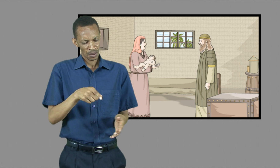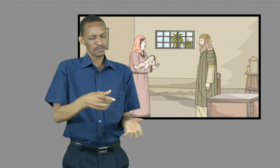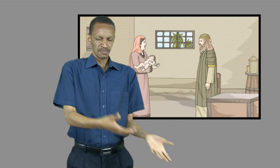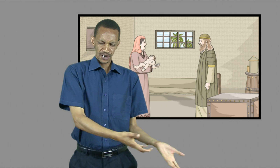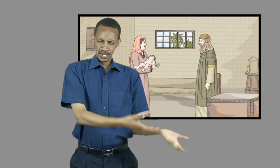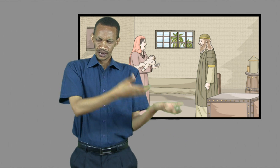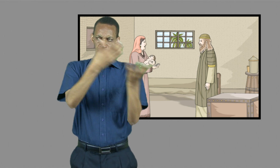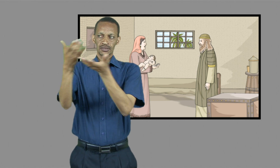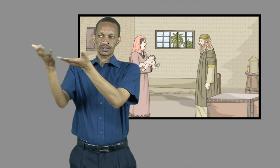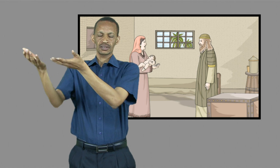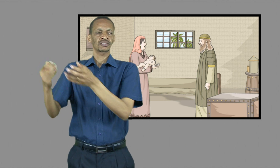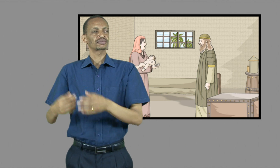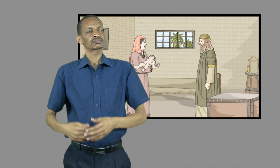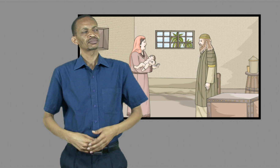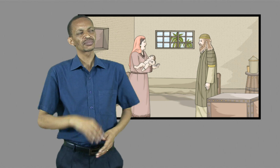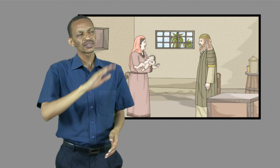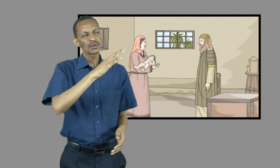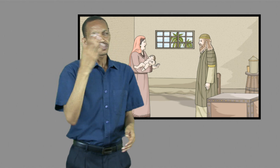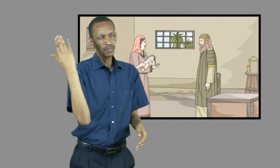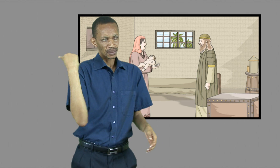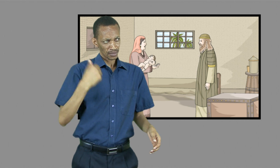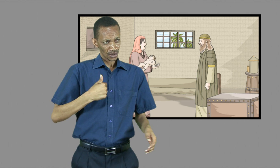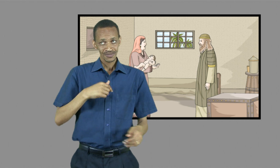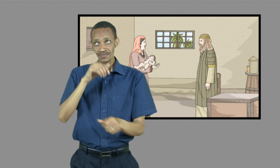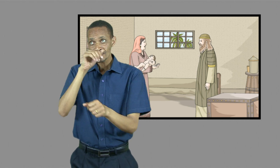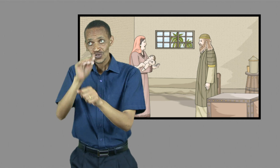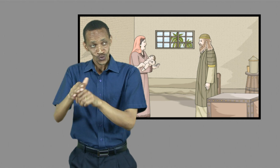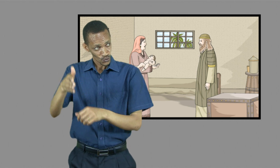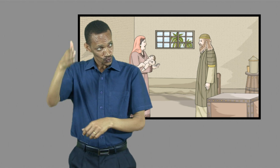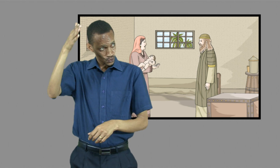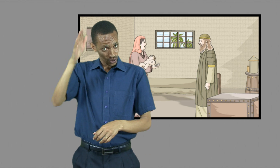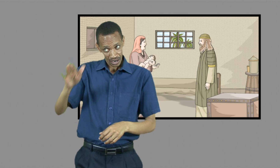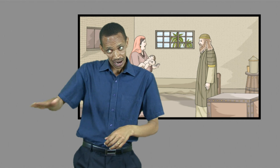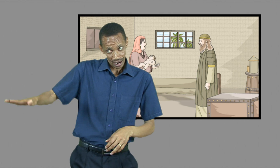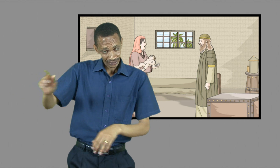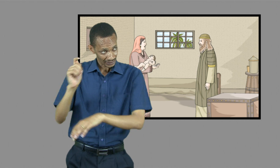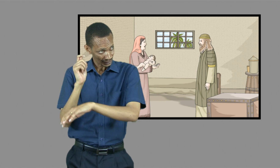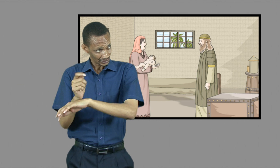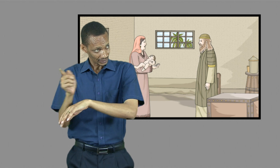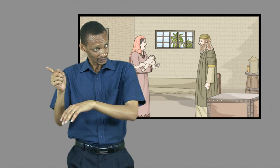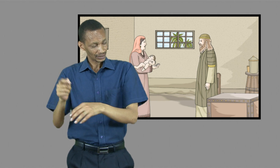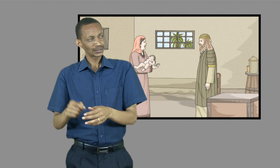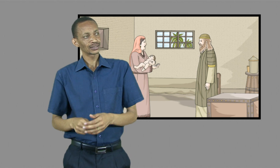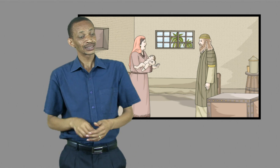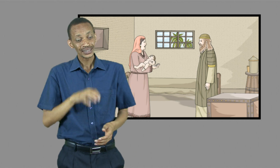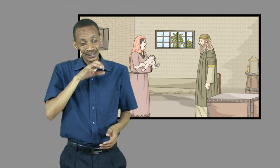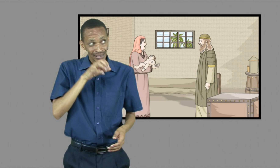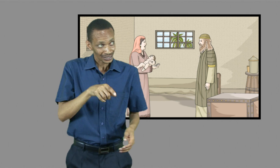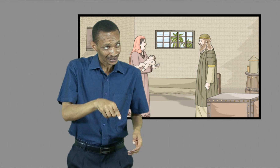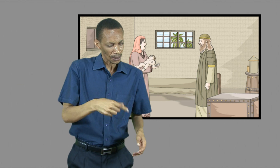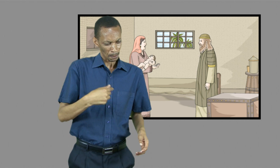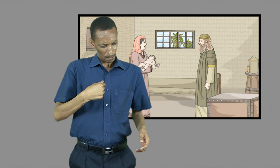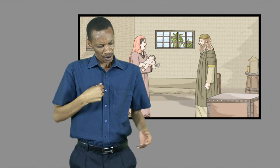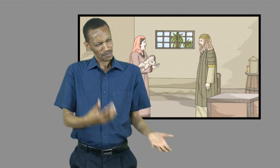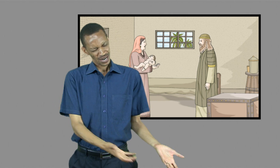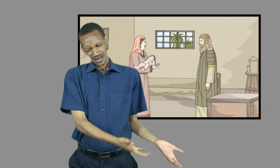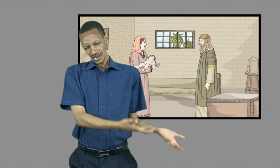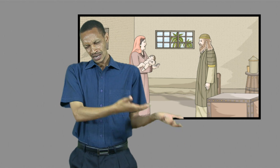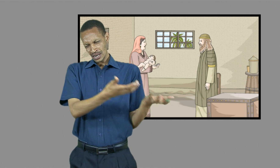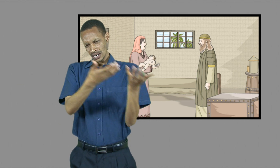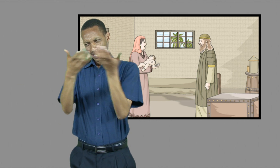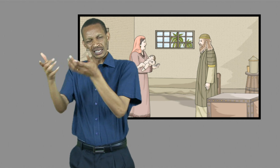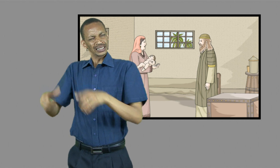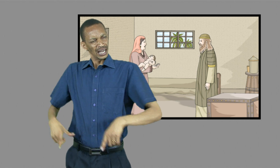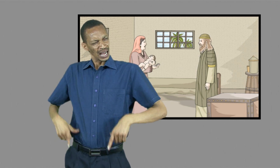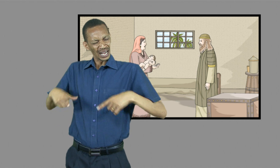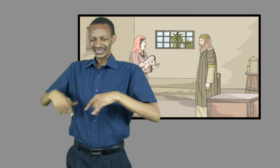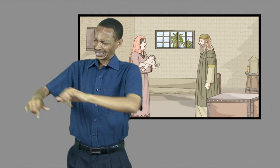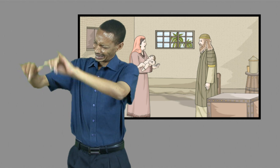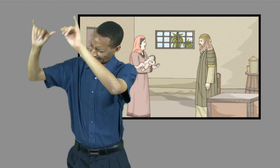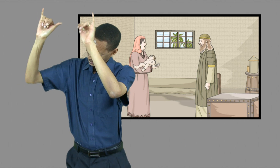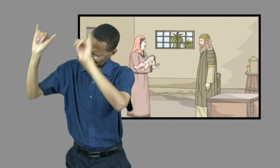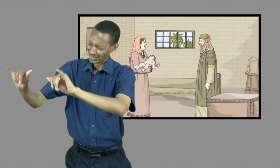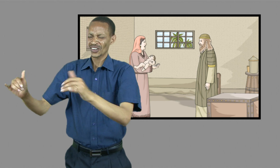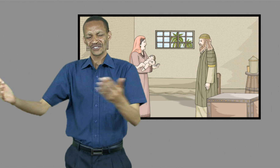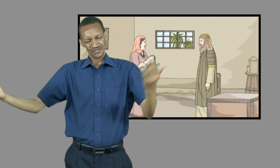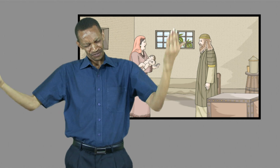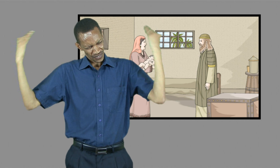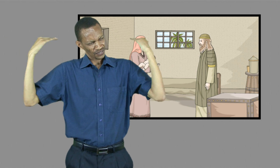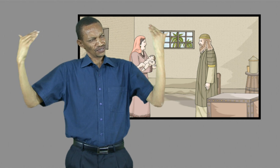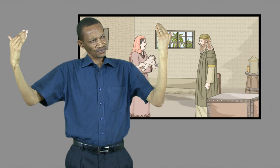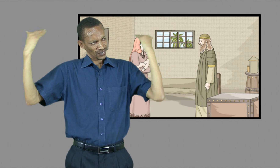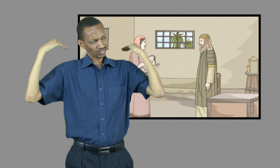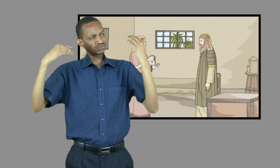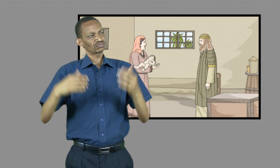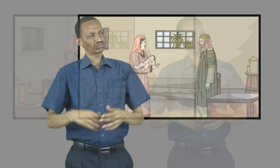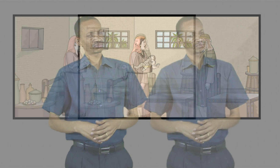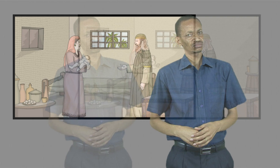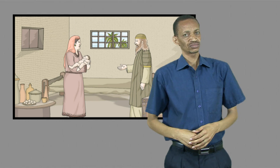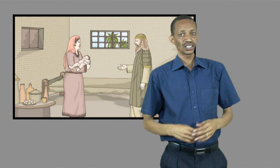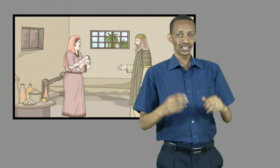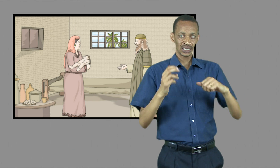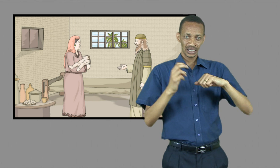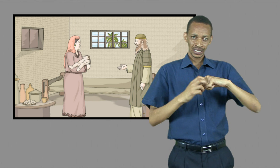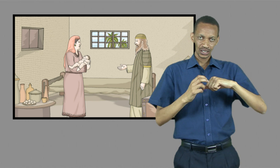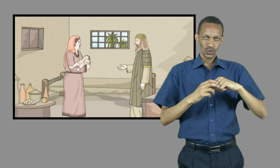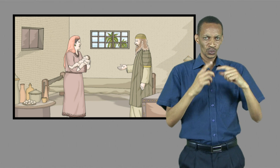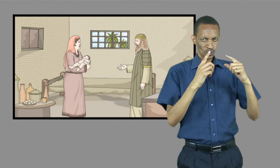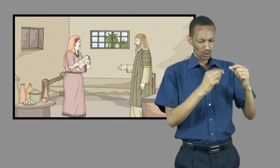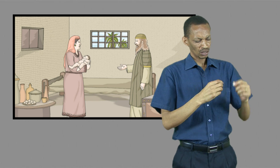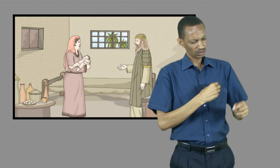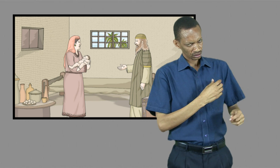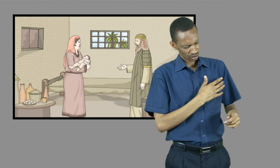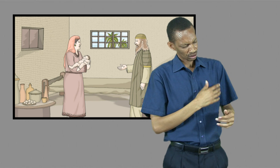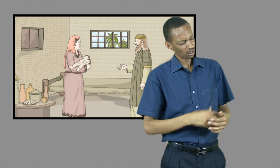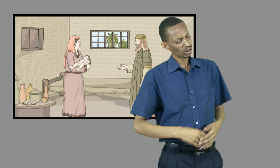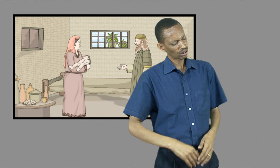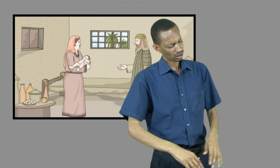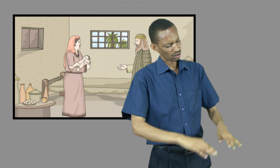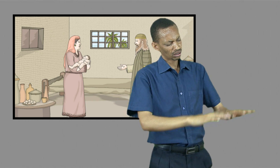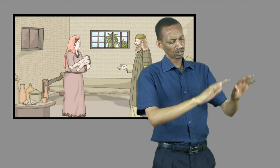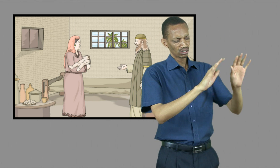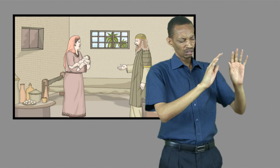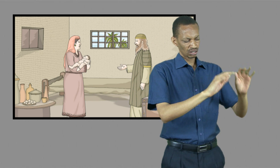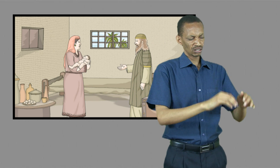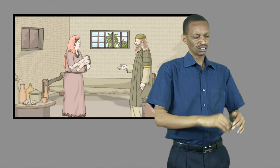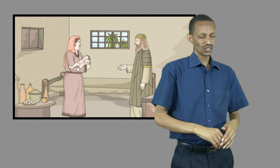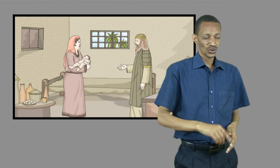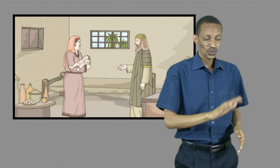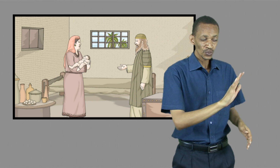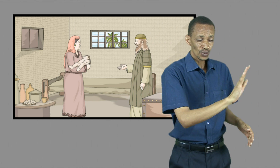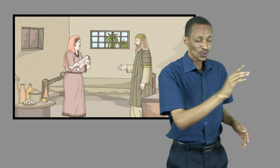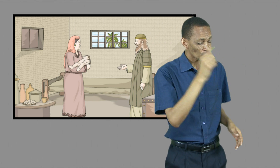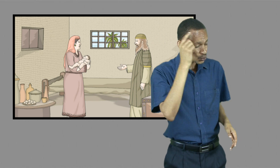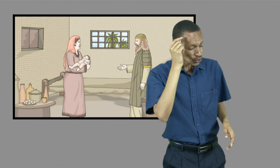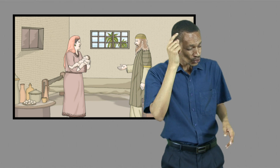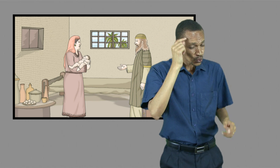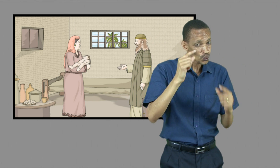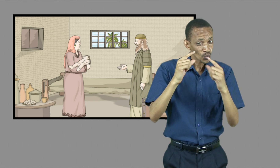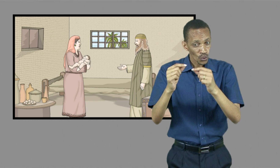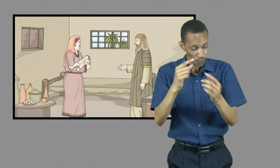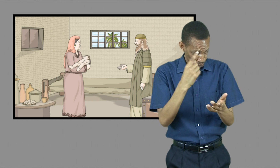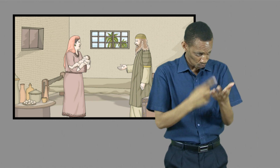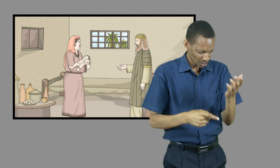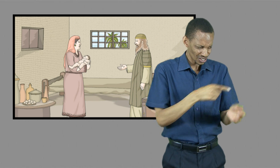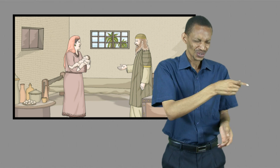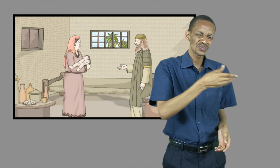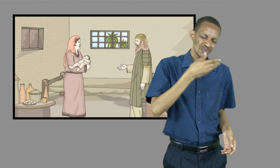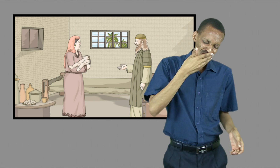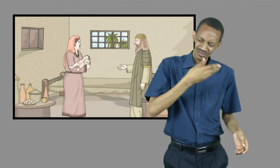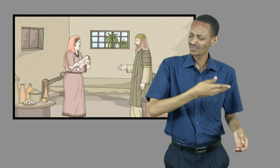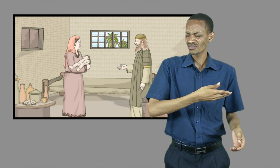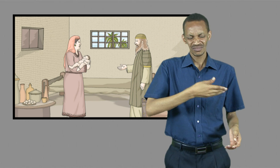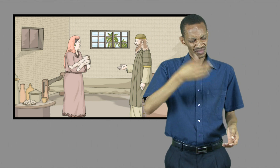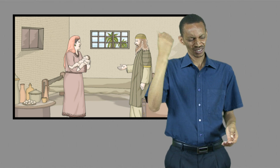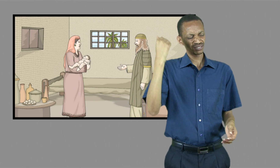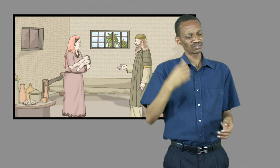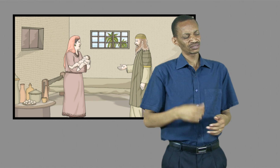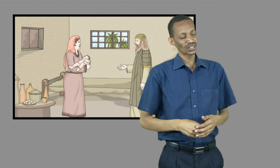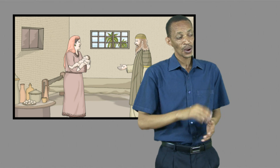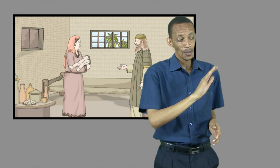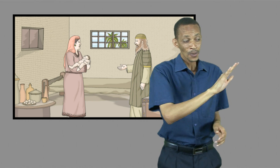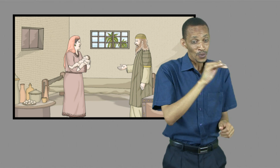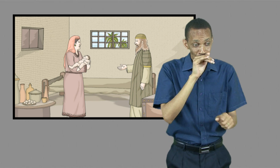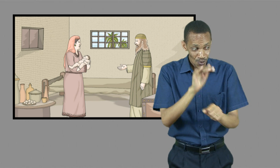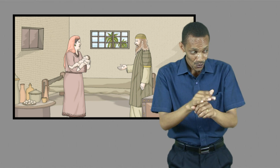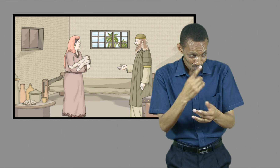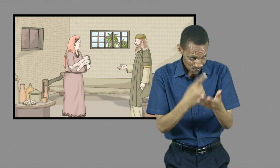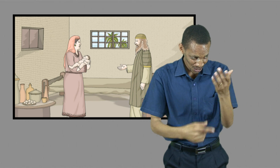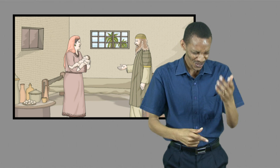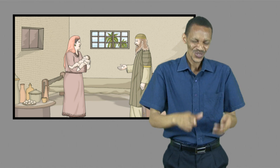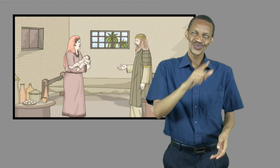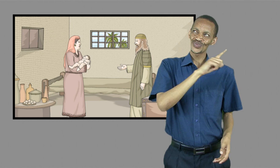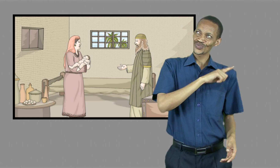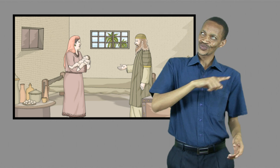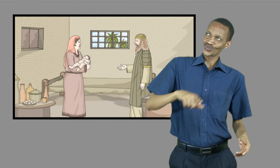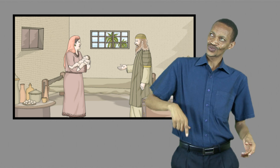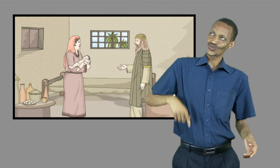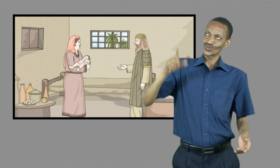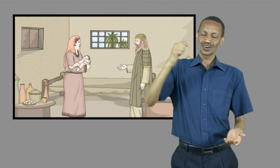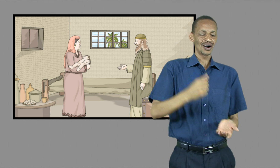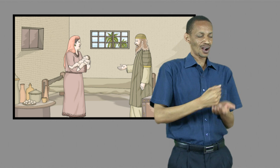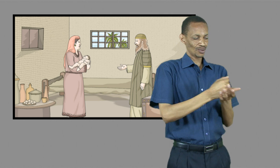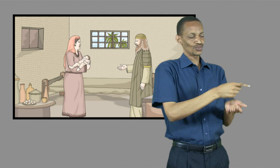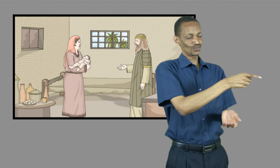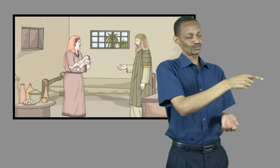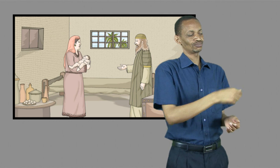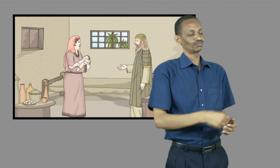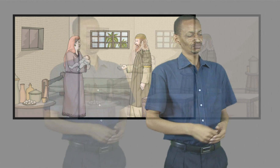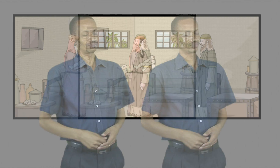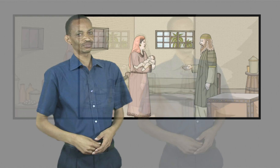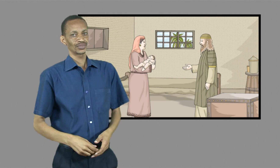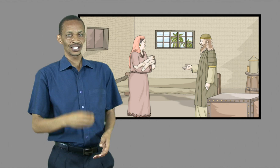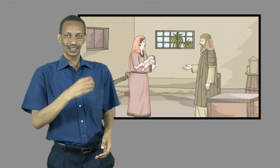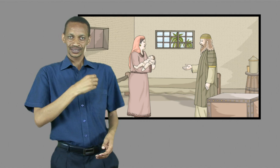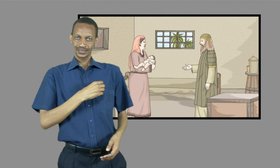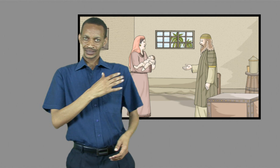“Do what you think is best,” her husband Elkanah replied, “and stay here until you have weaned him.